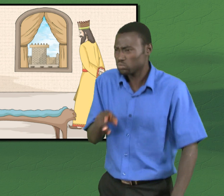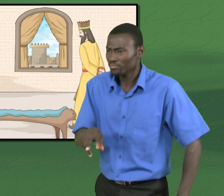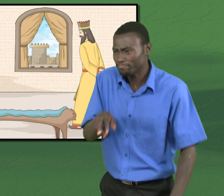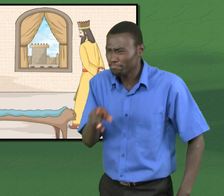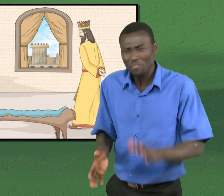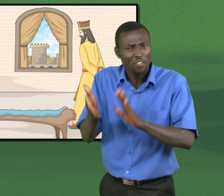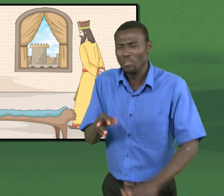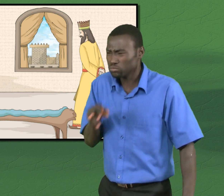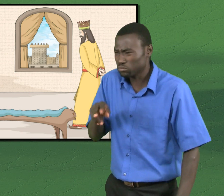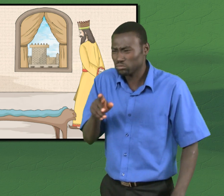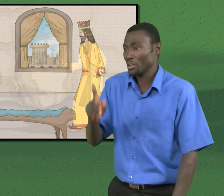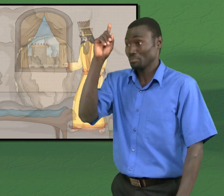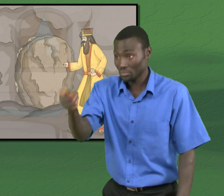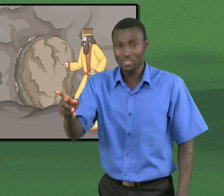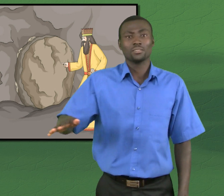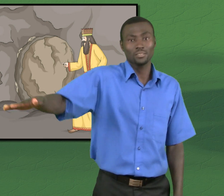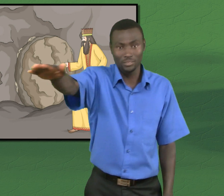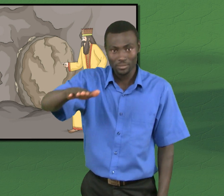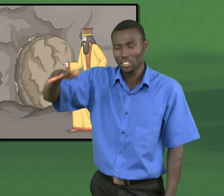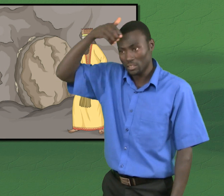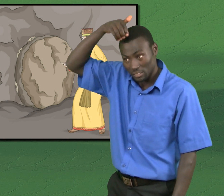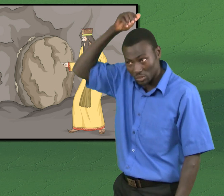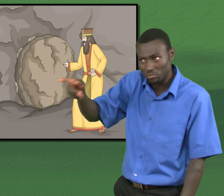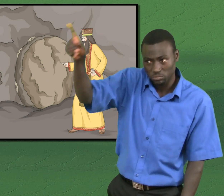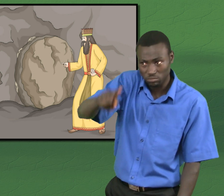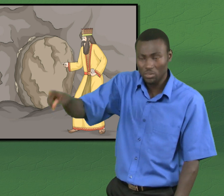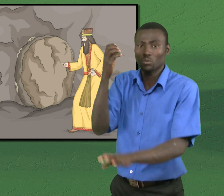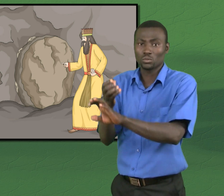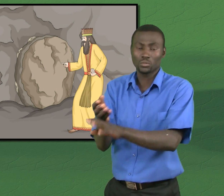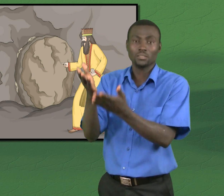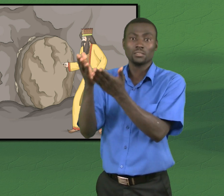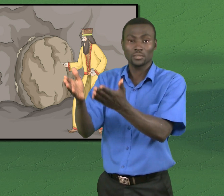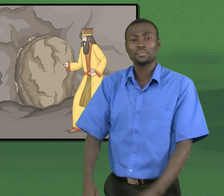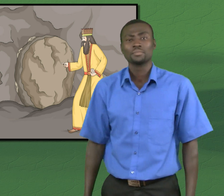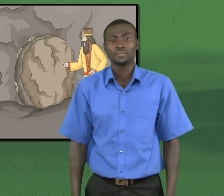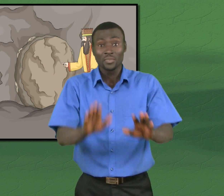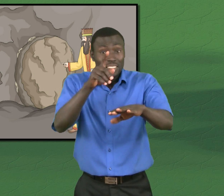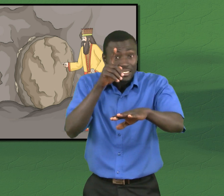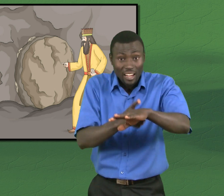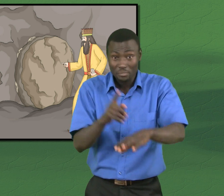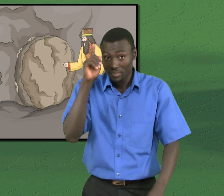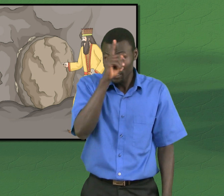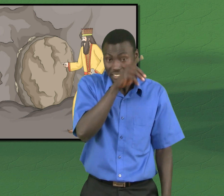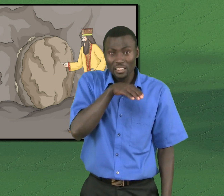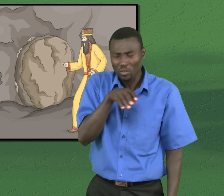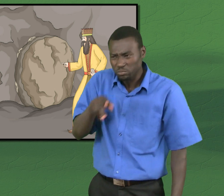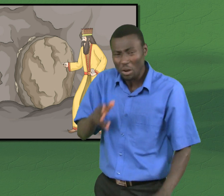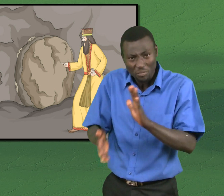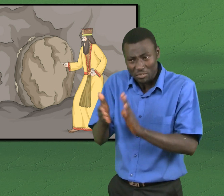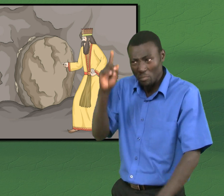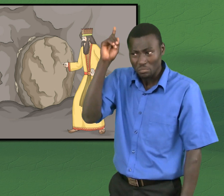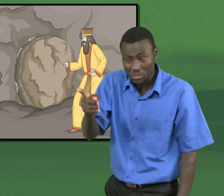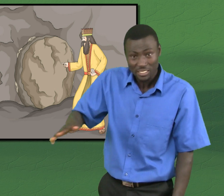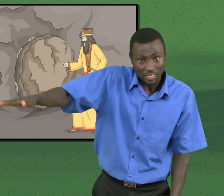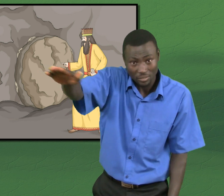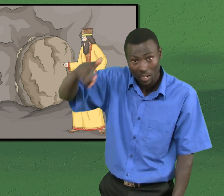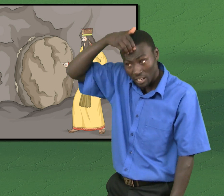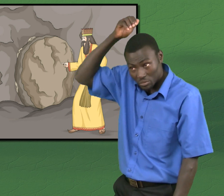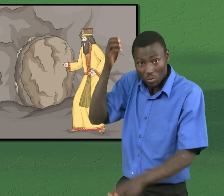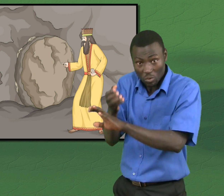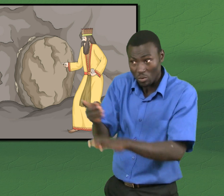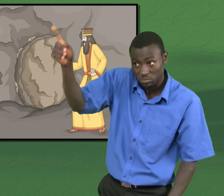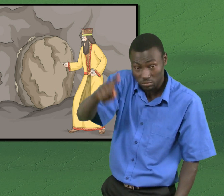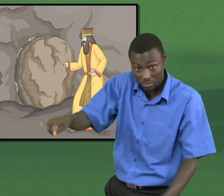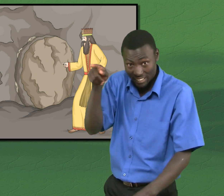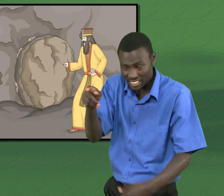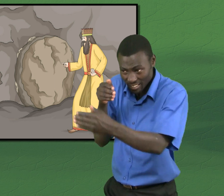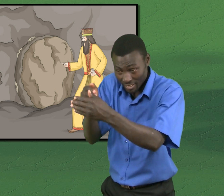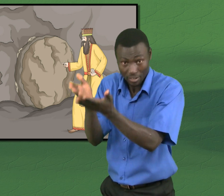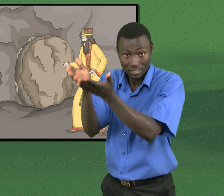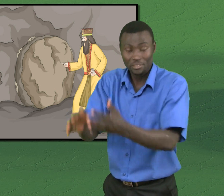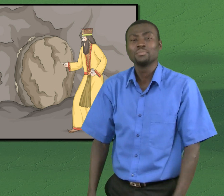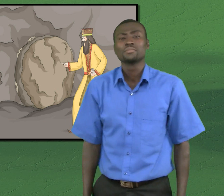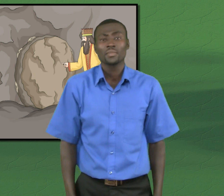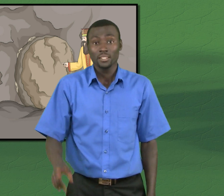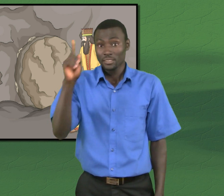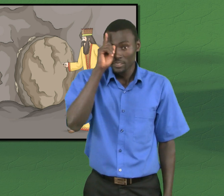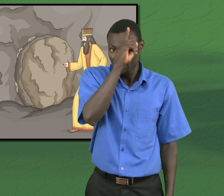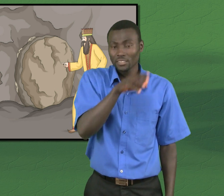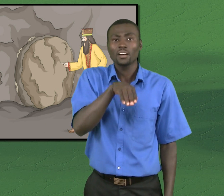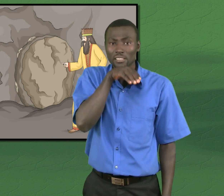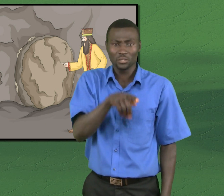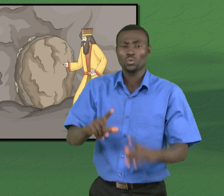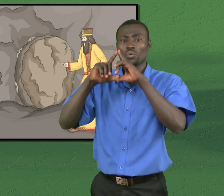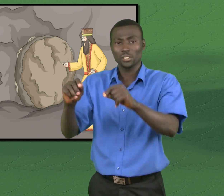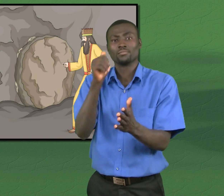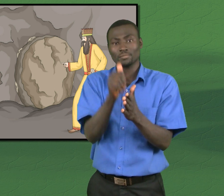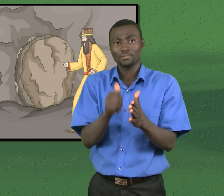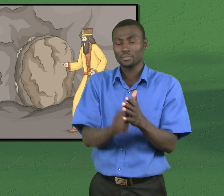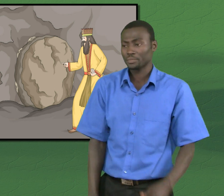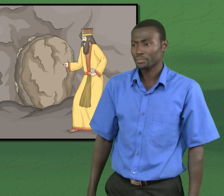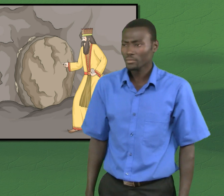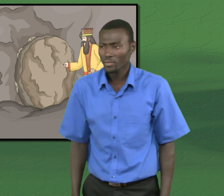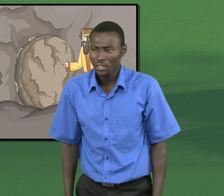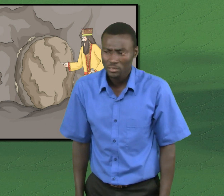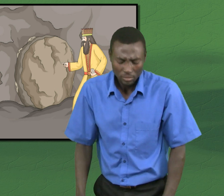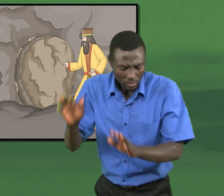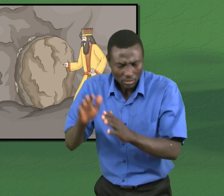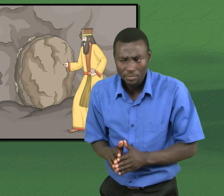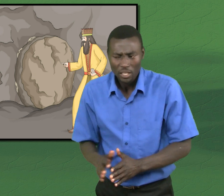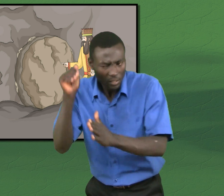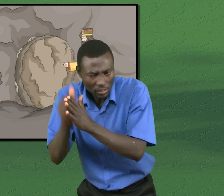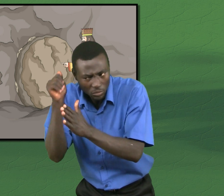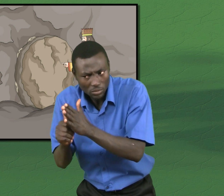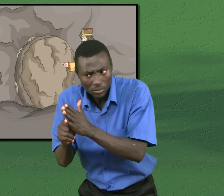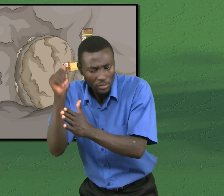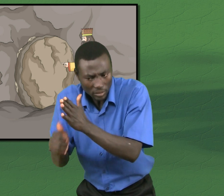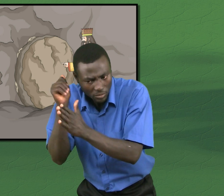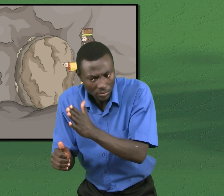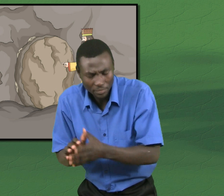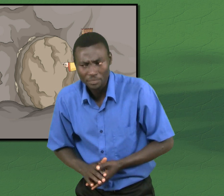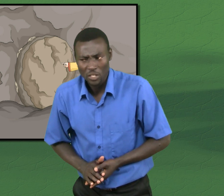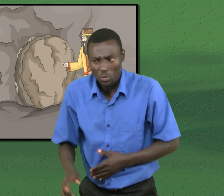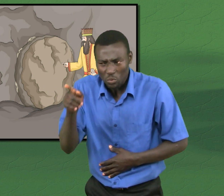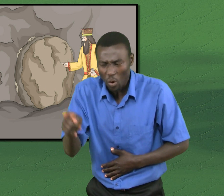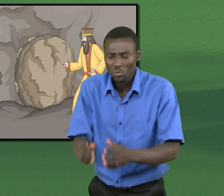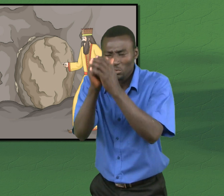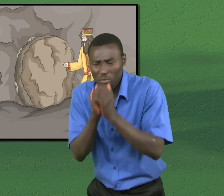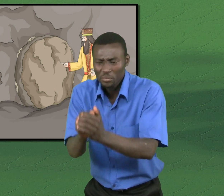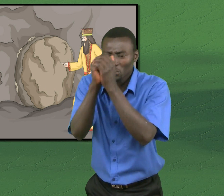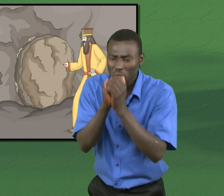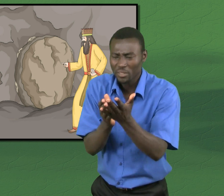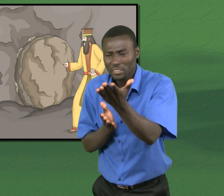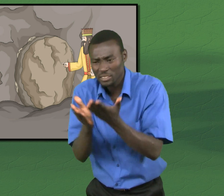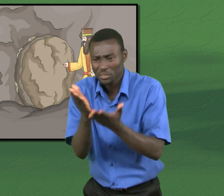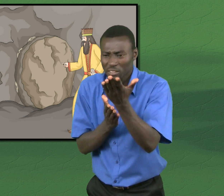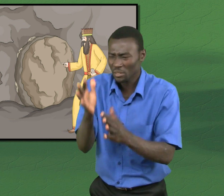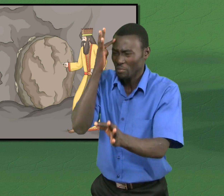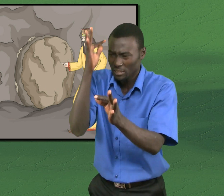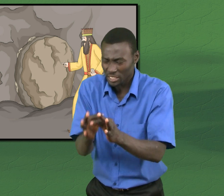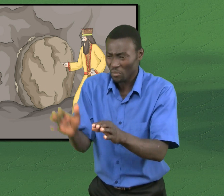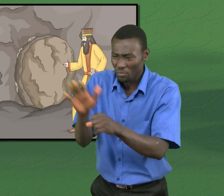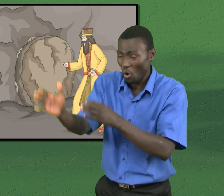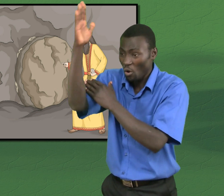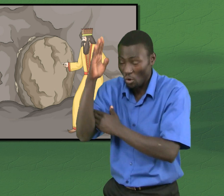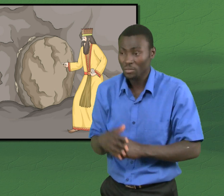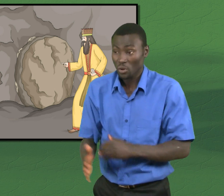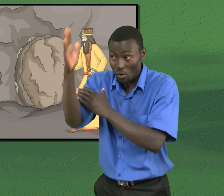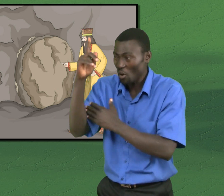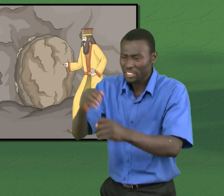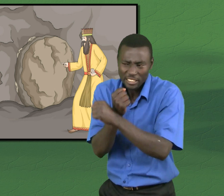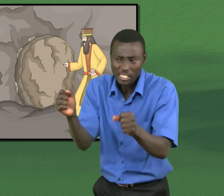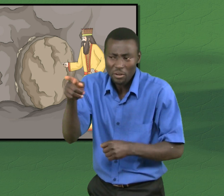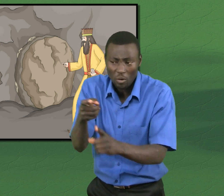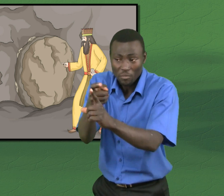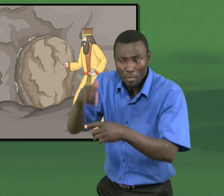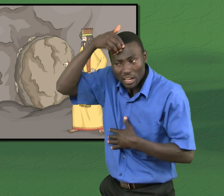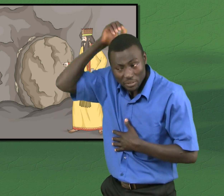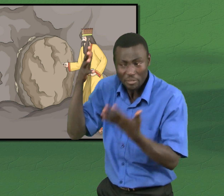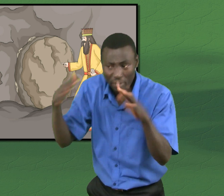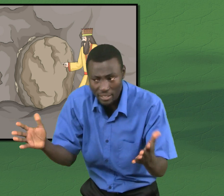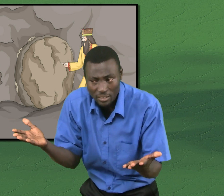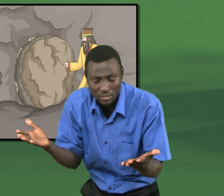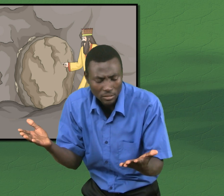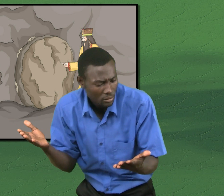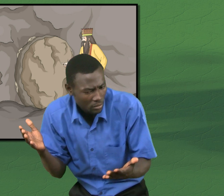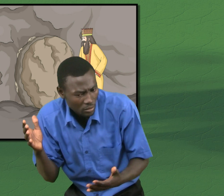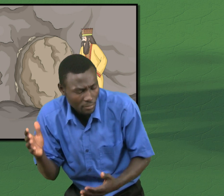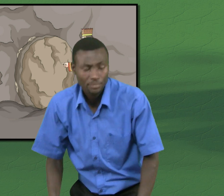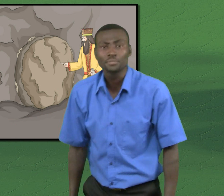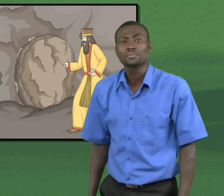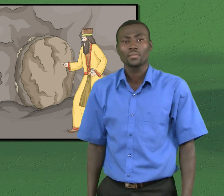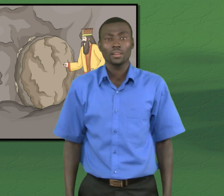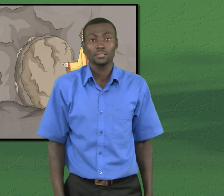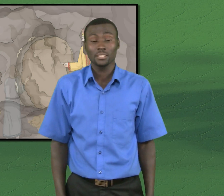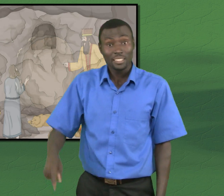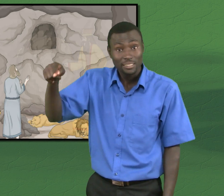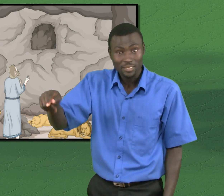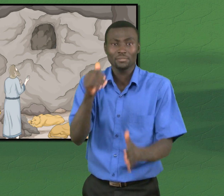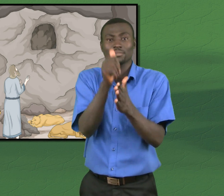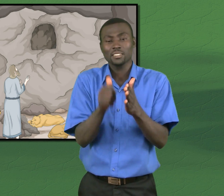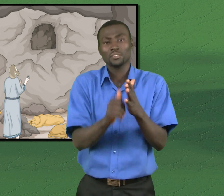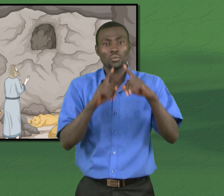When he reached the den, he cried out in a voice of anguish, “O Daniel, servant of the living God, has your God, whom you serve continually, been able to deliver you from the lions?”